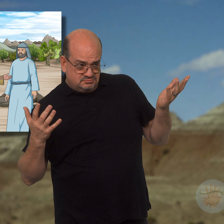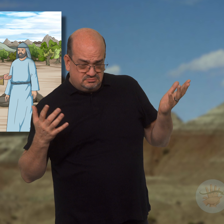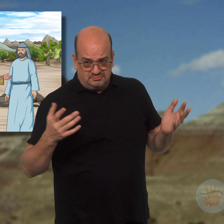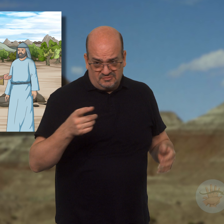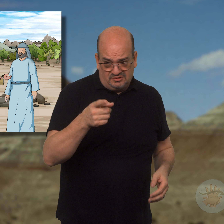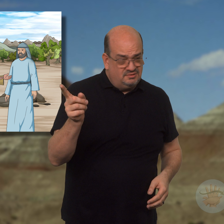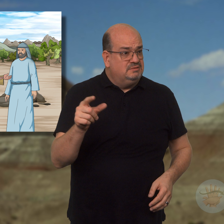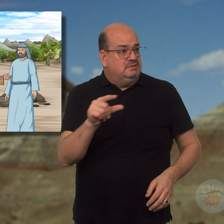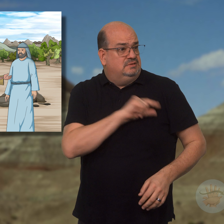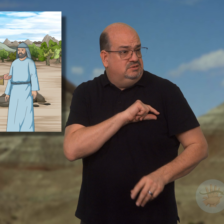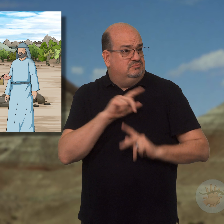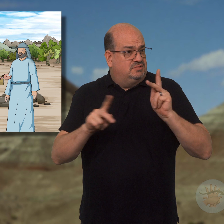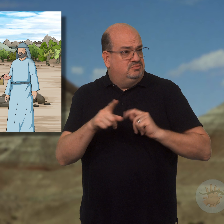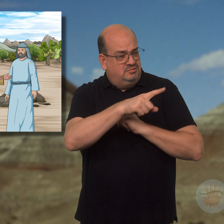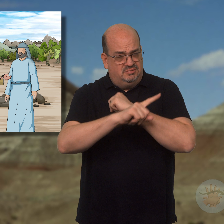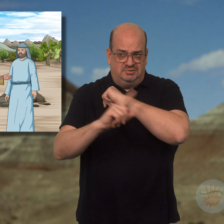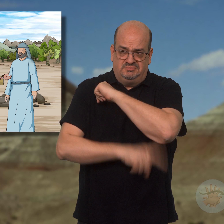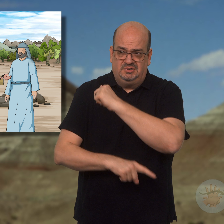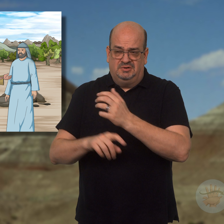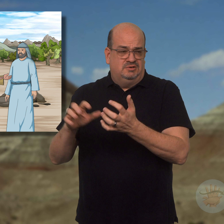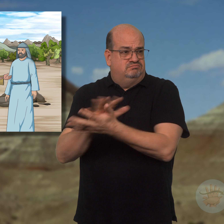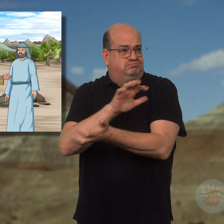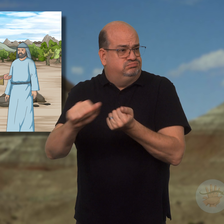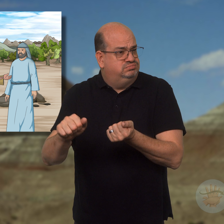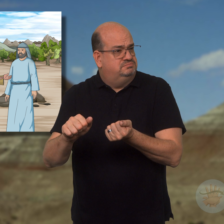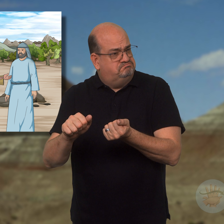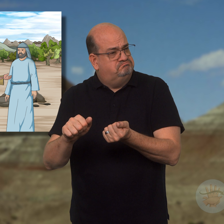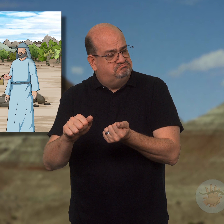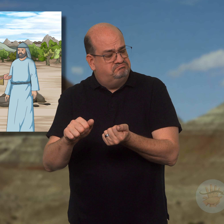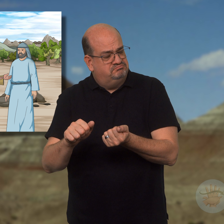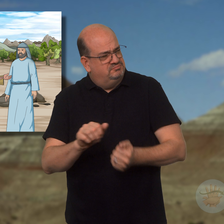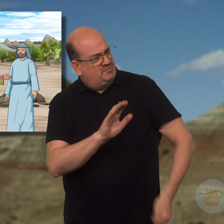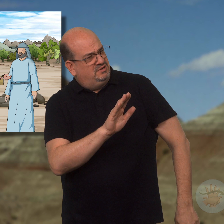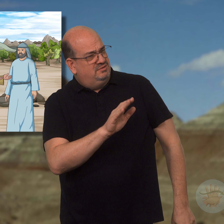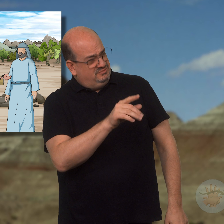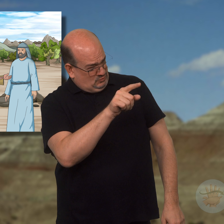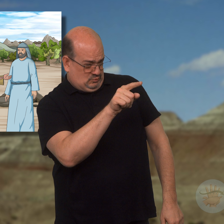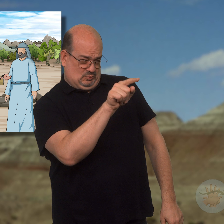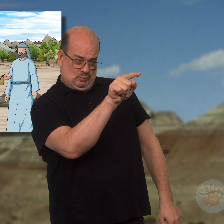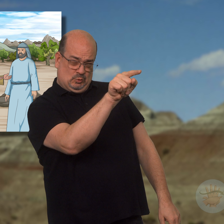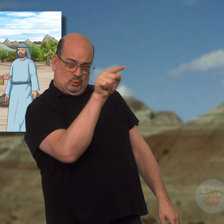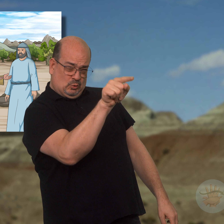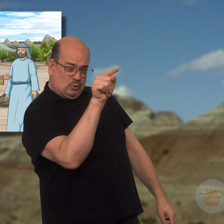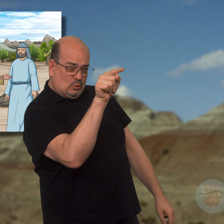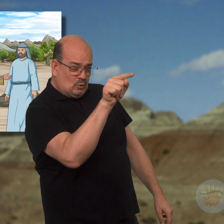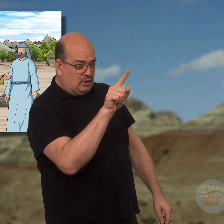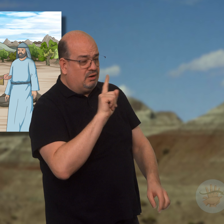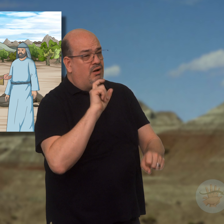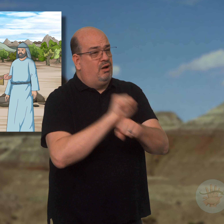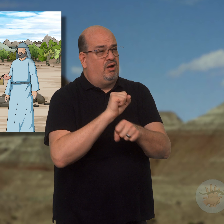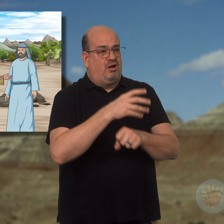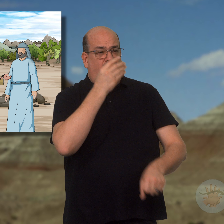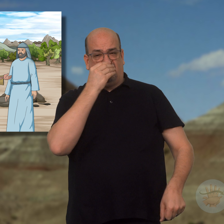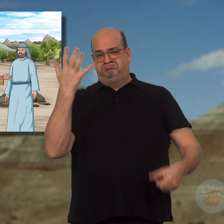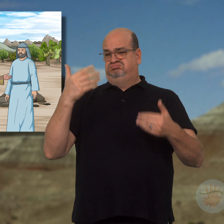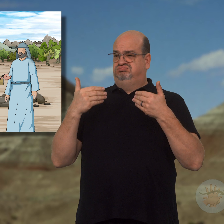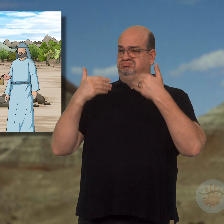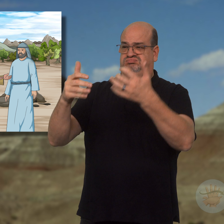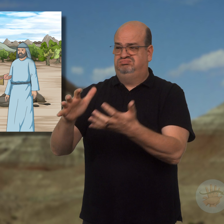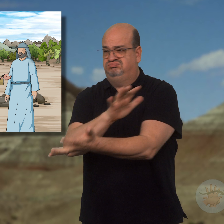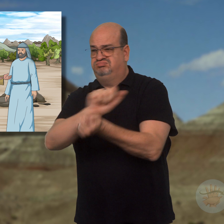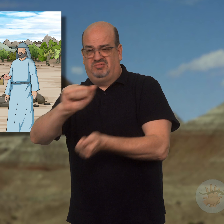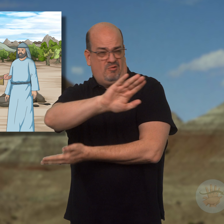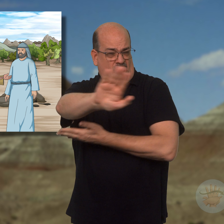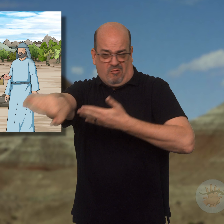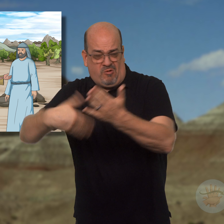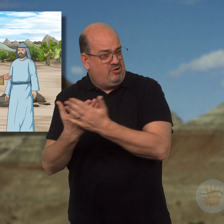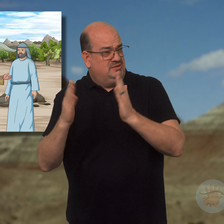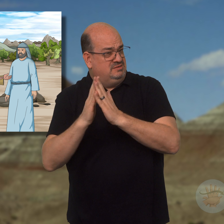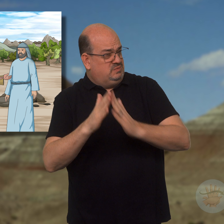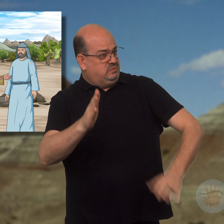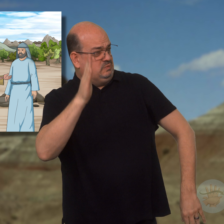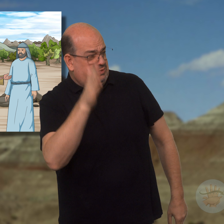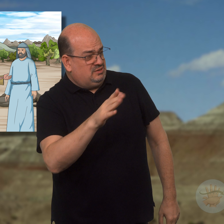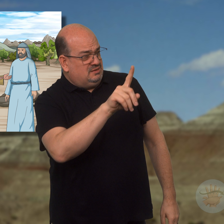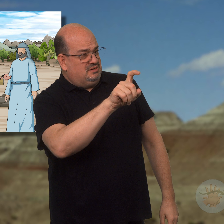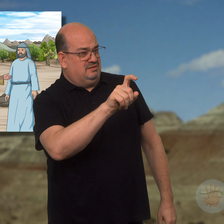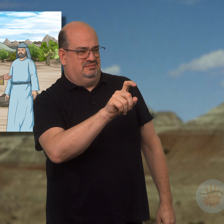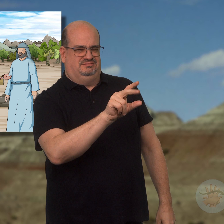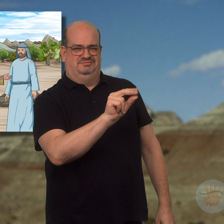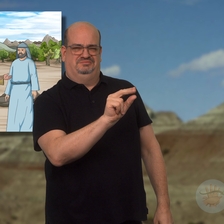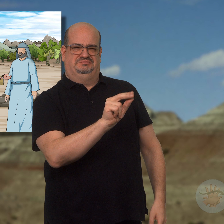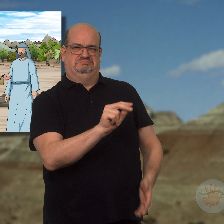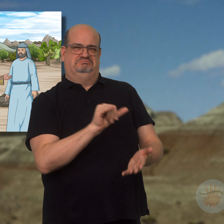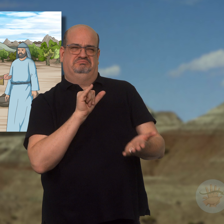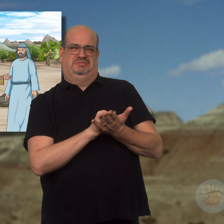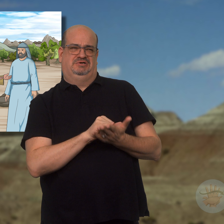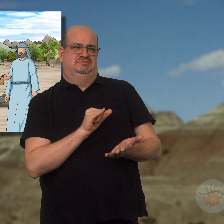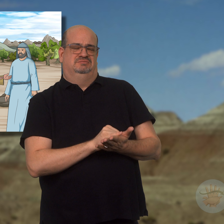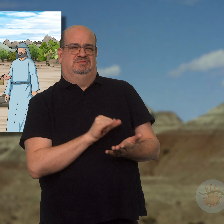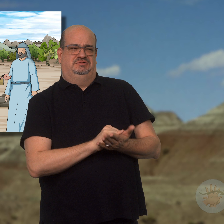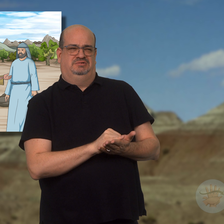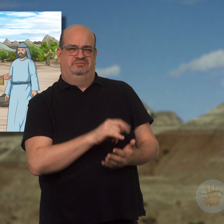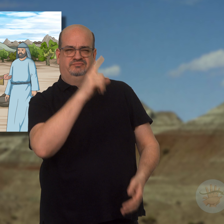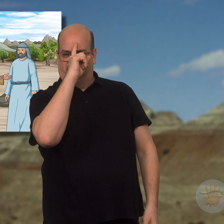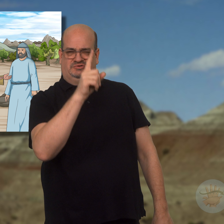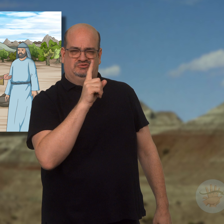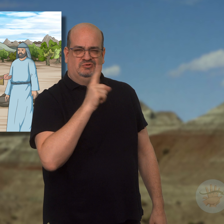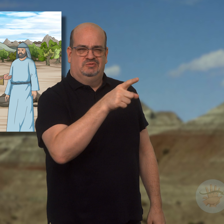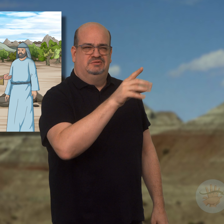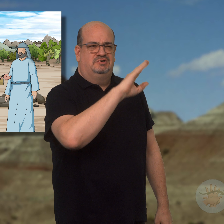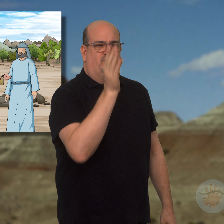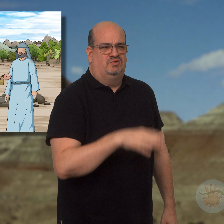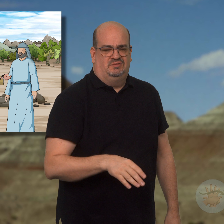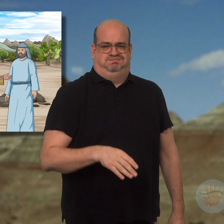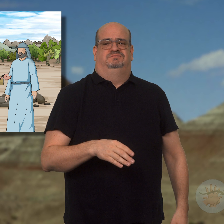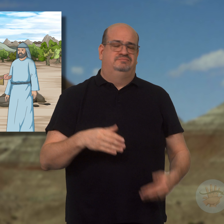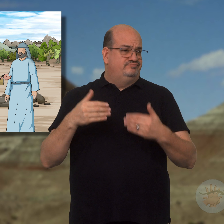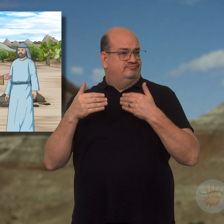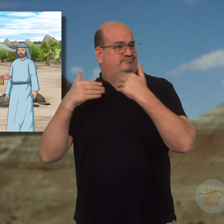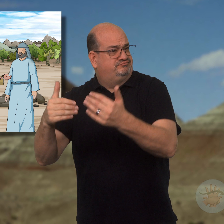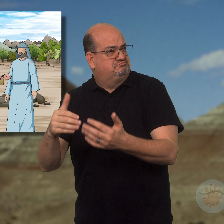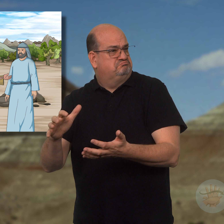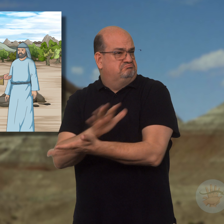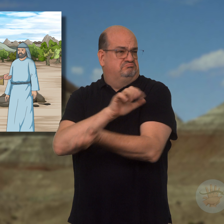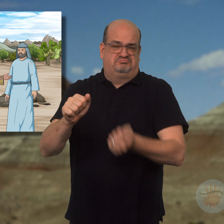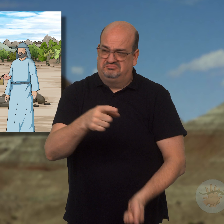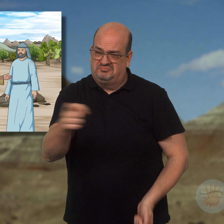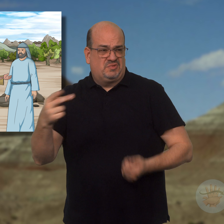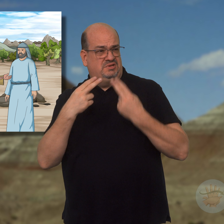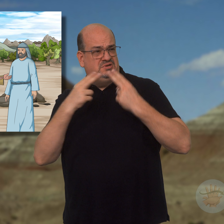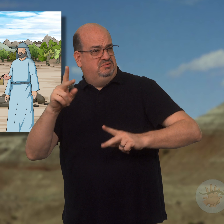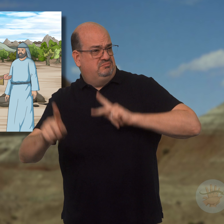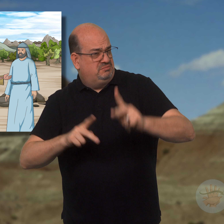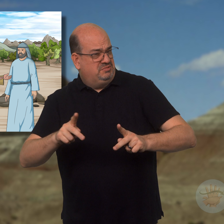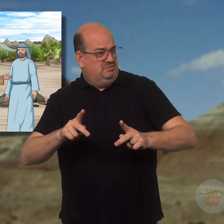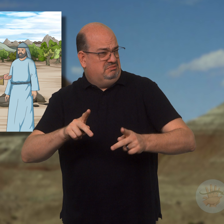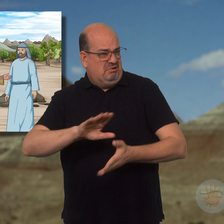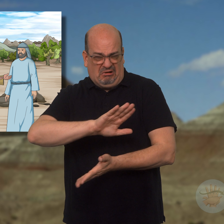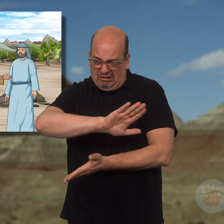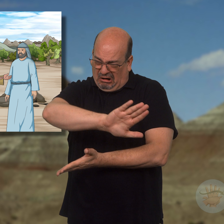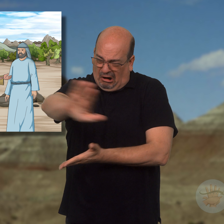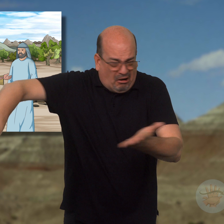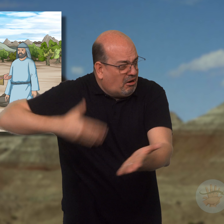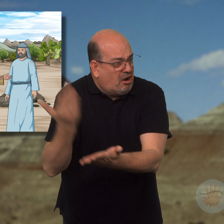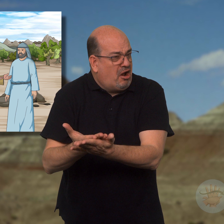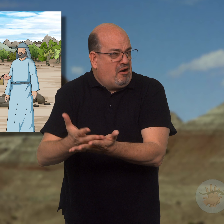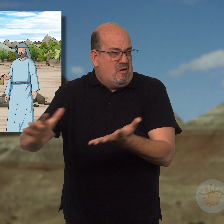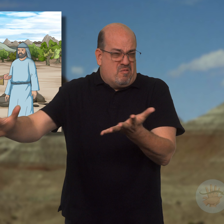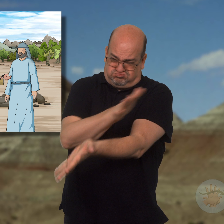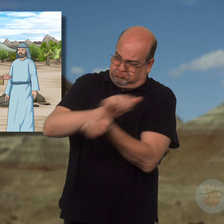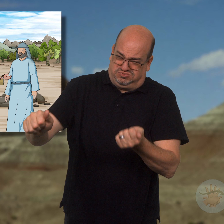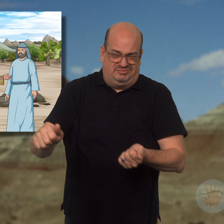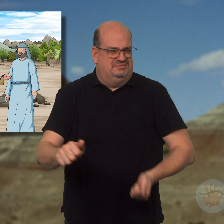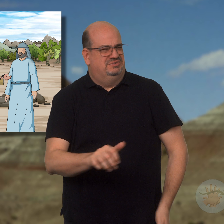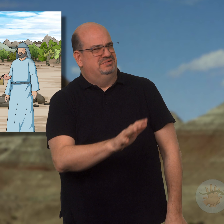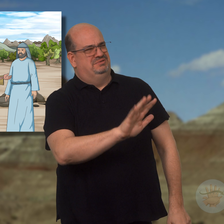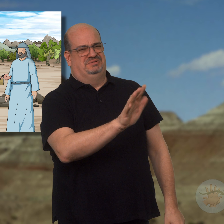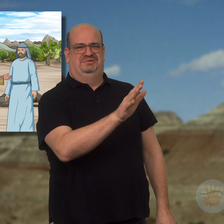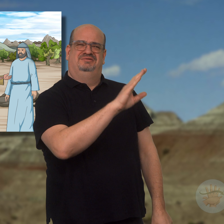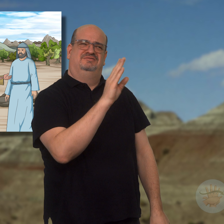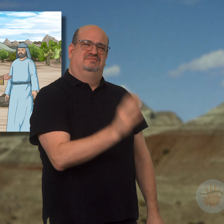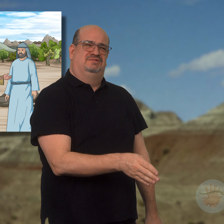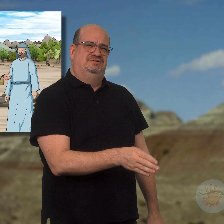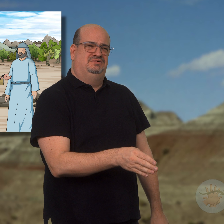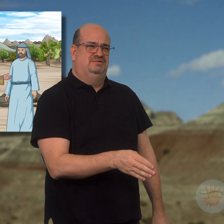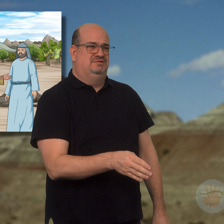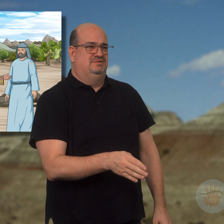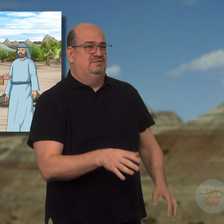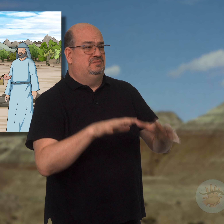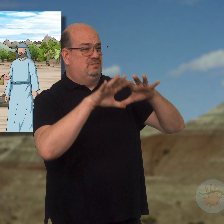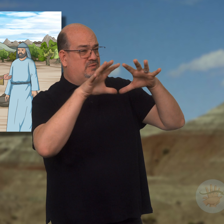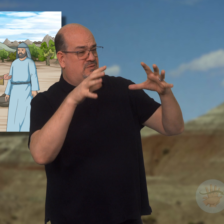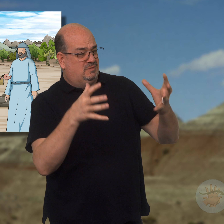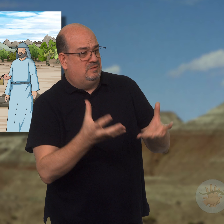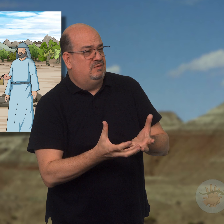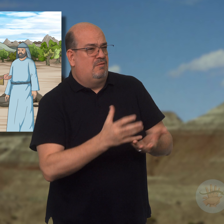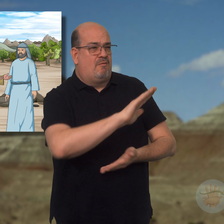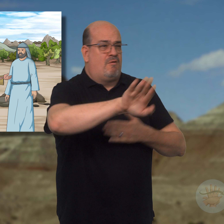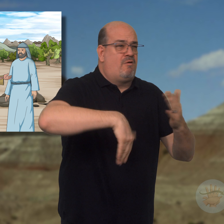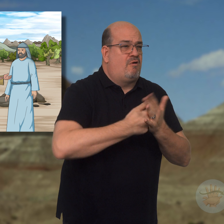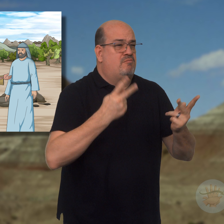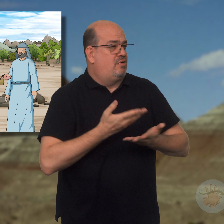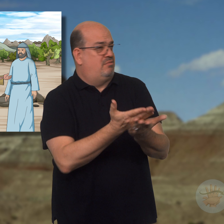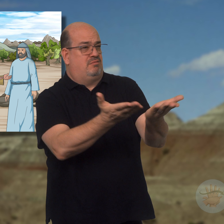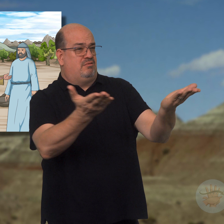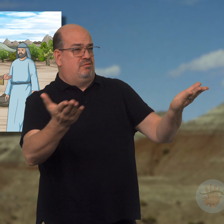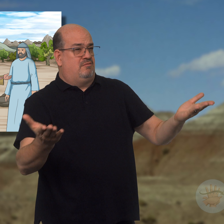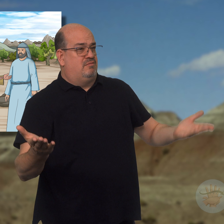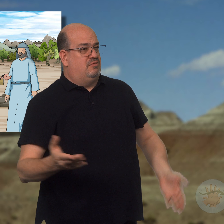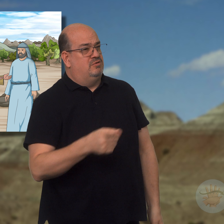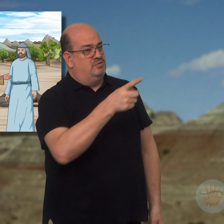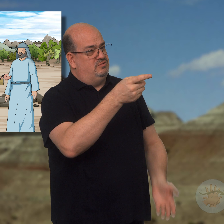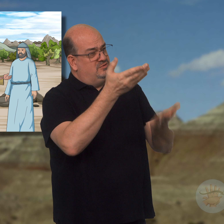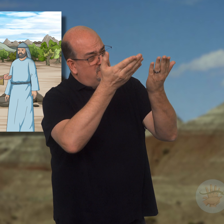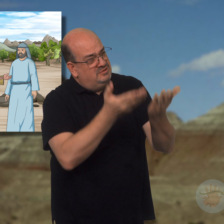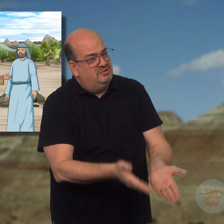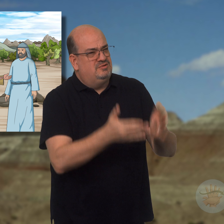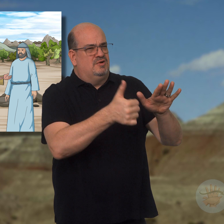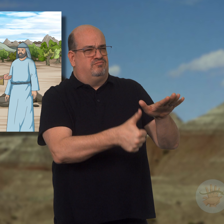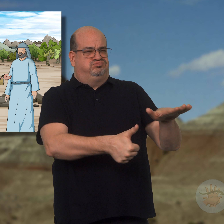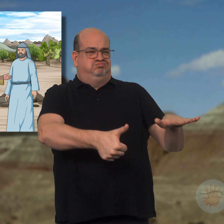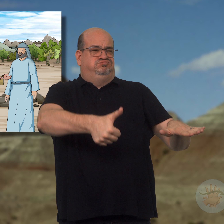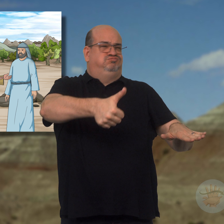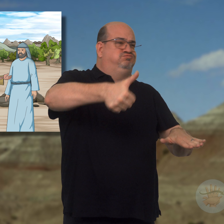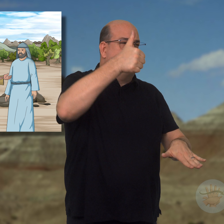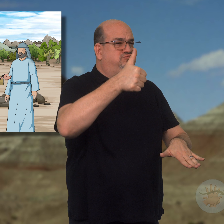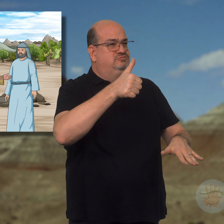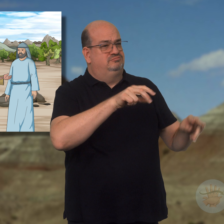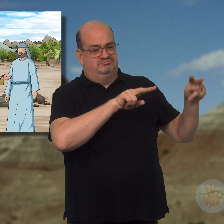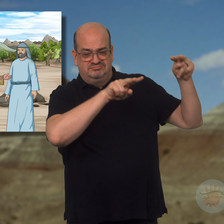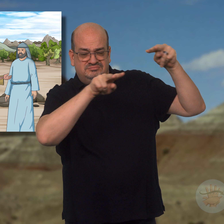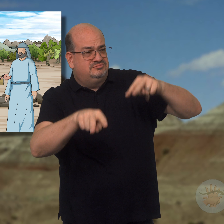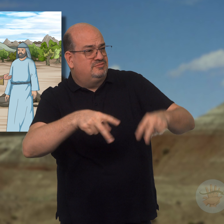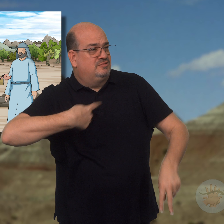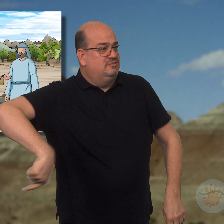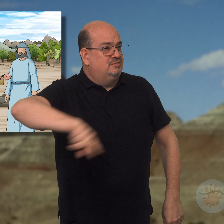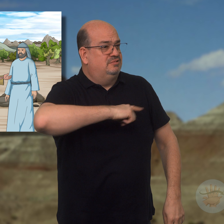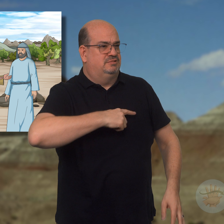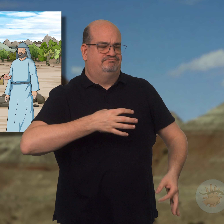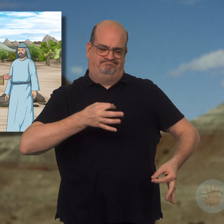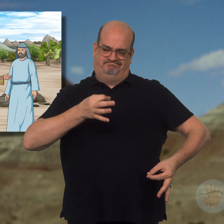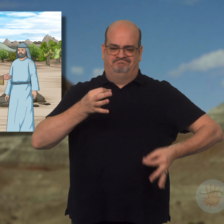Far be it from You to do such a thing—to kill the righteous with the wicked, so that the righteous and the wicked are treated alike.